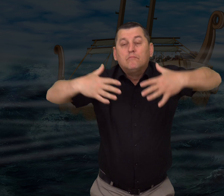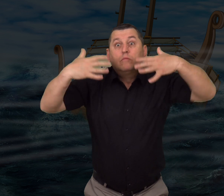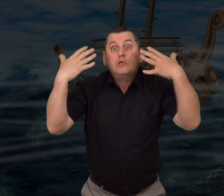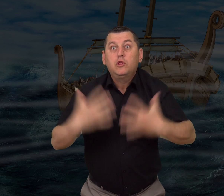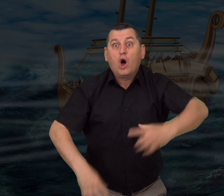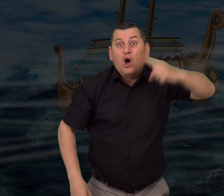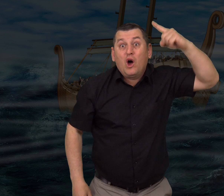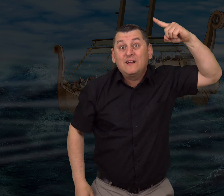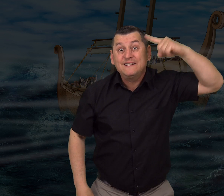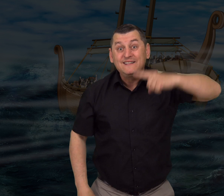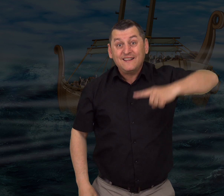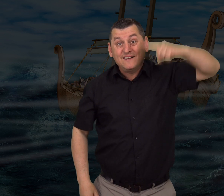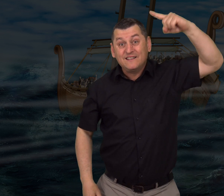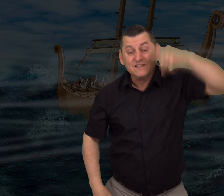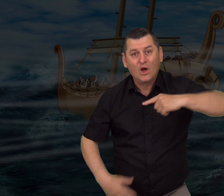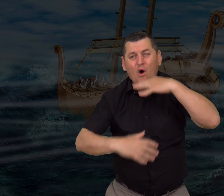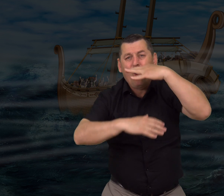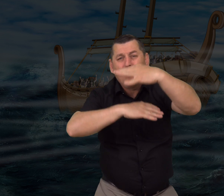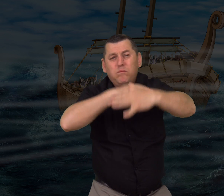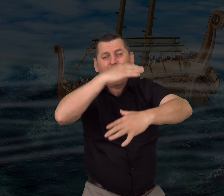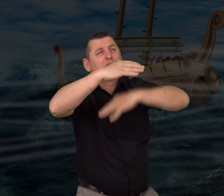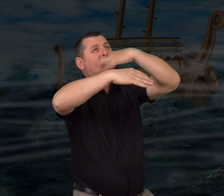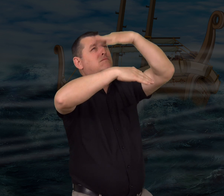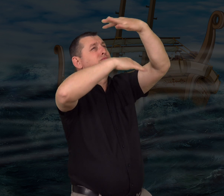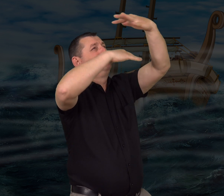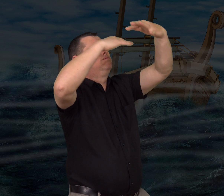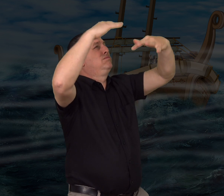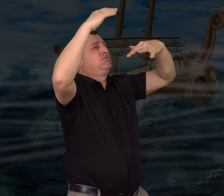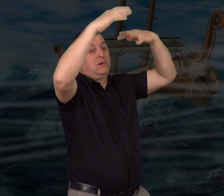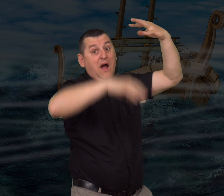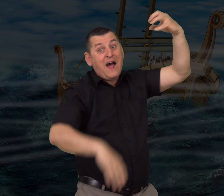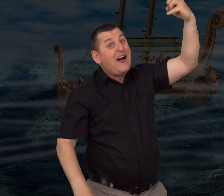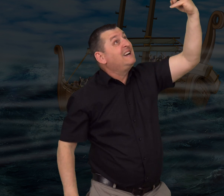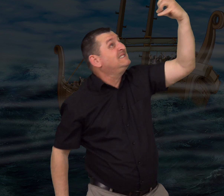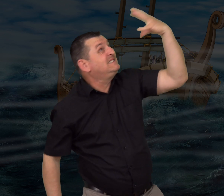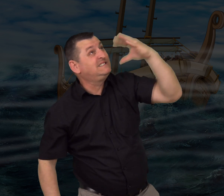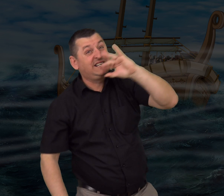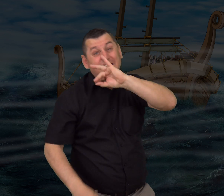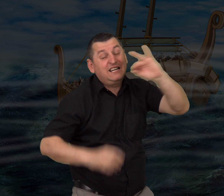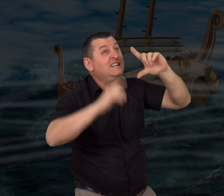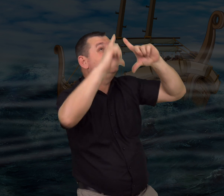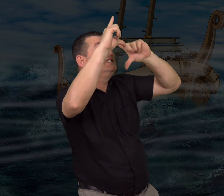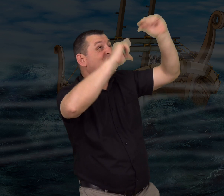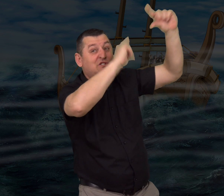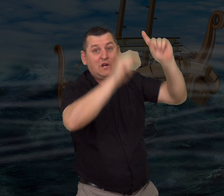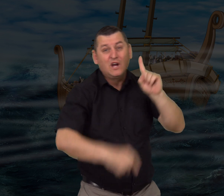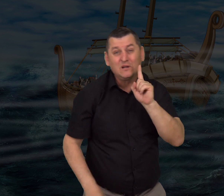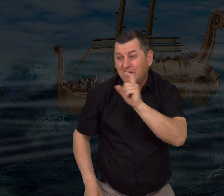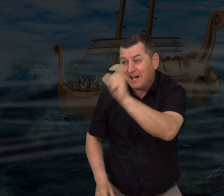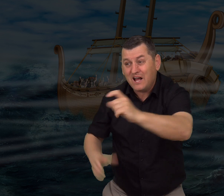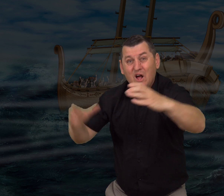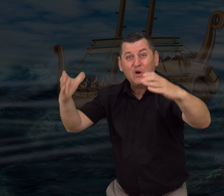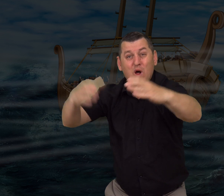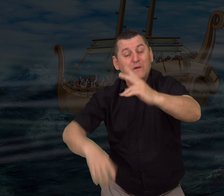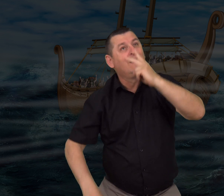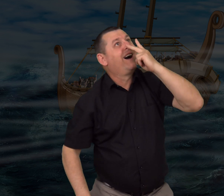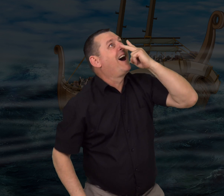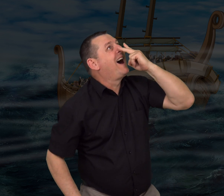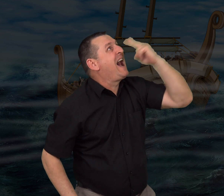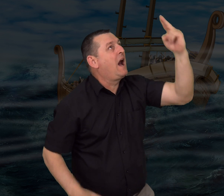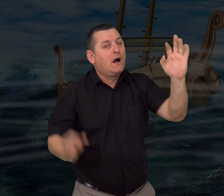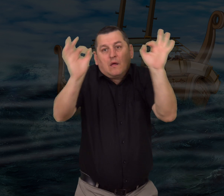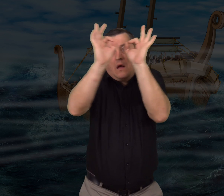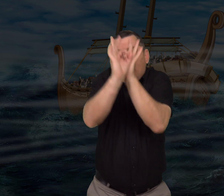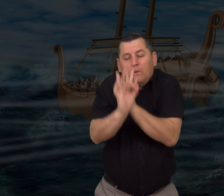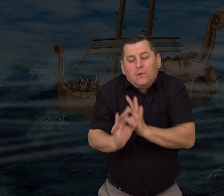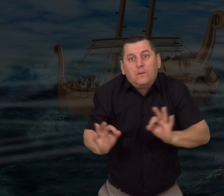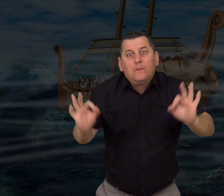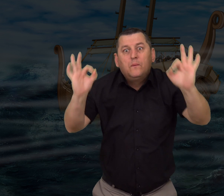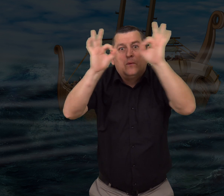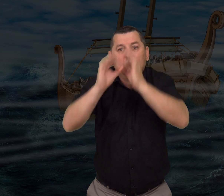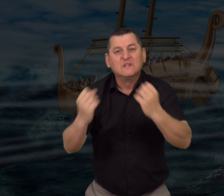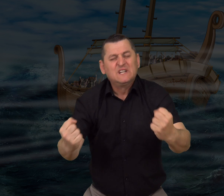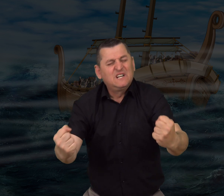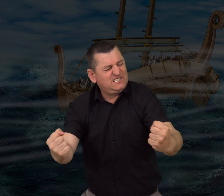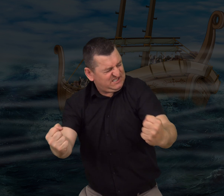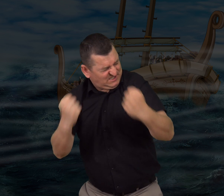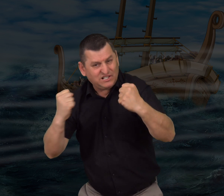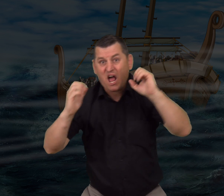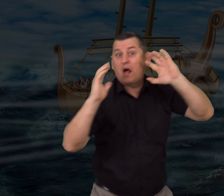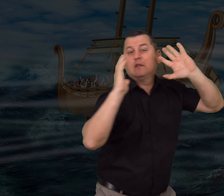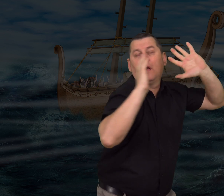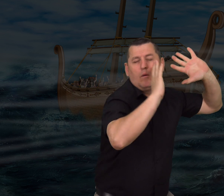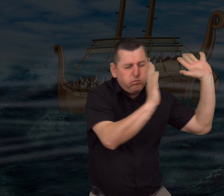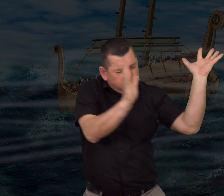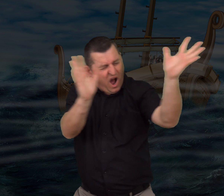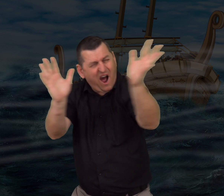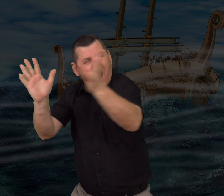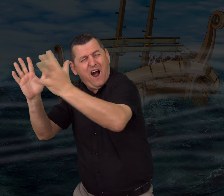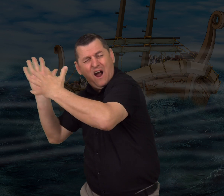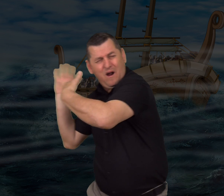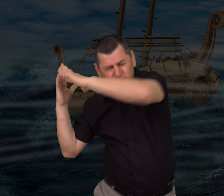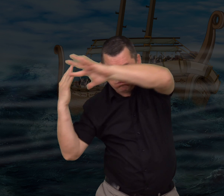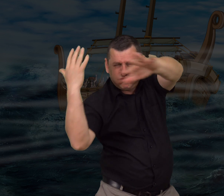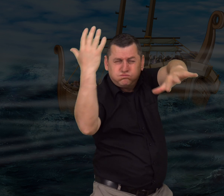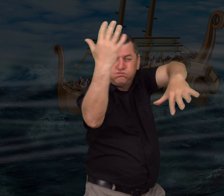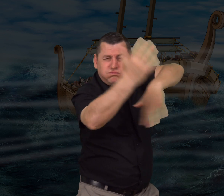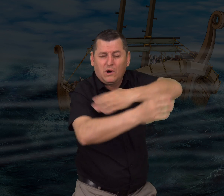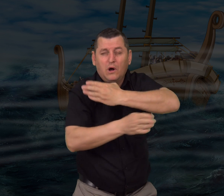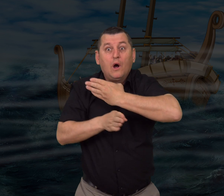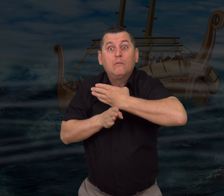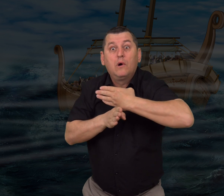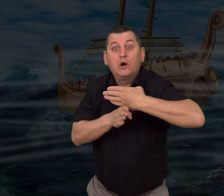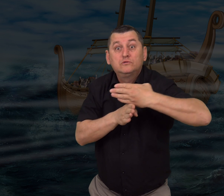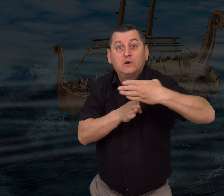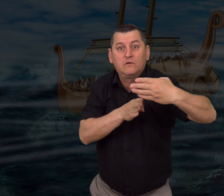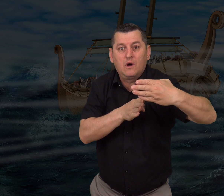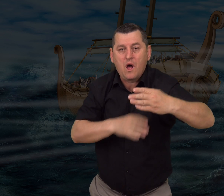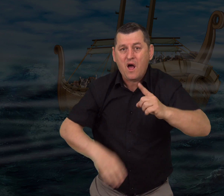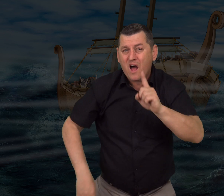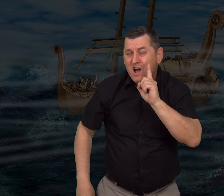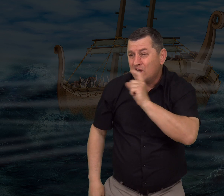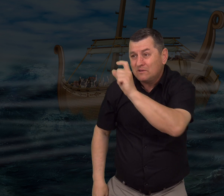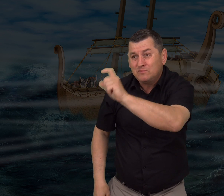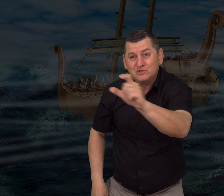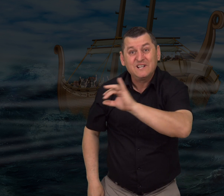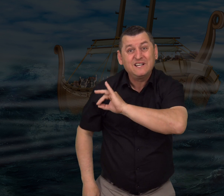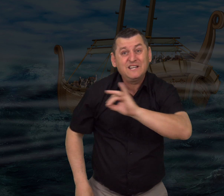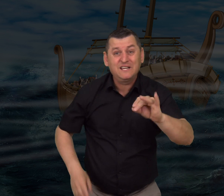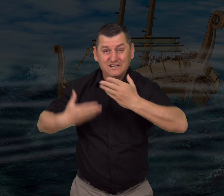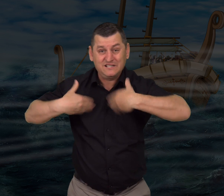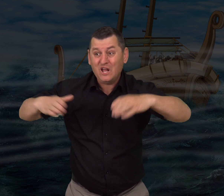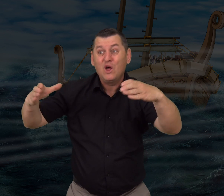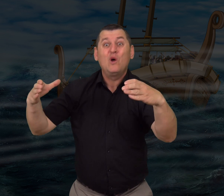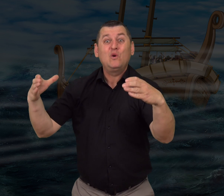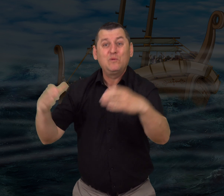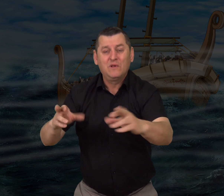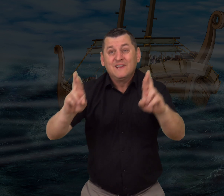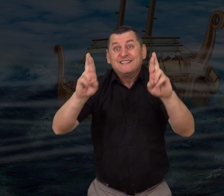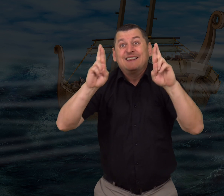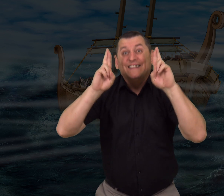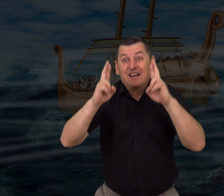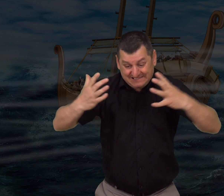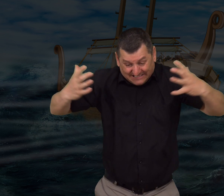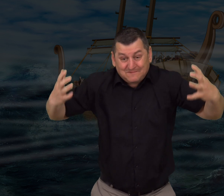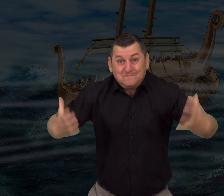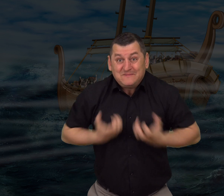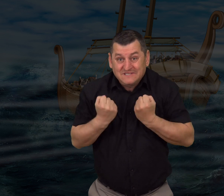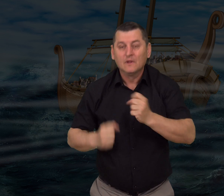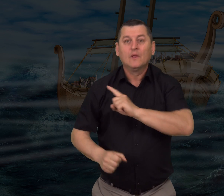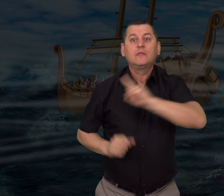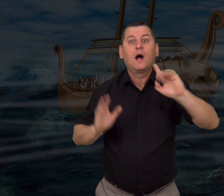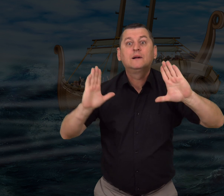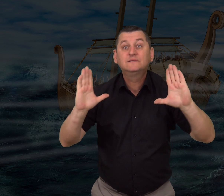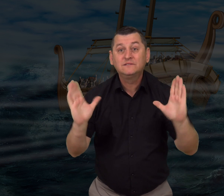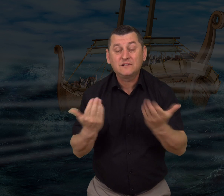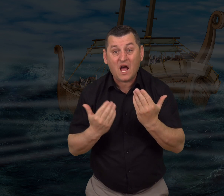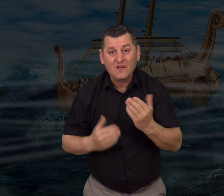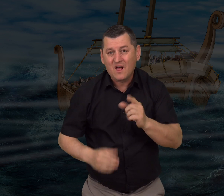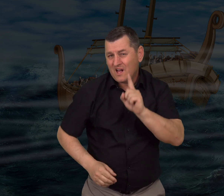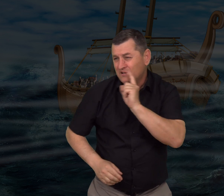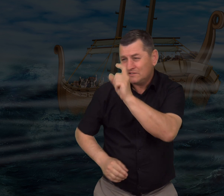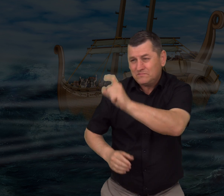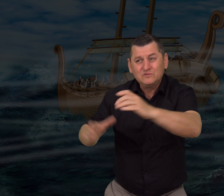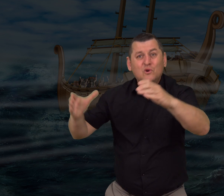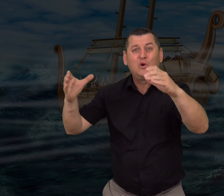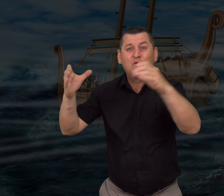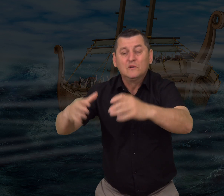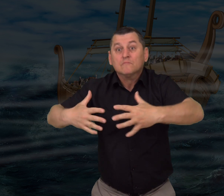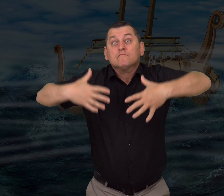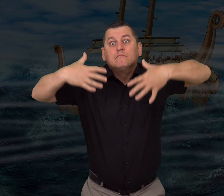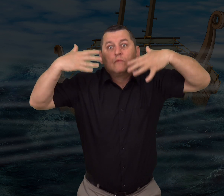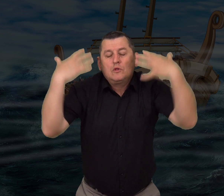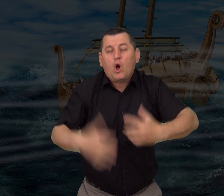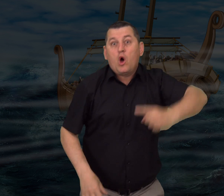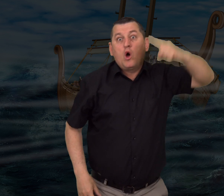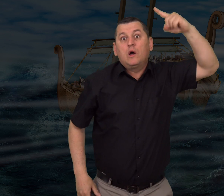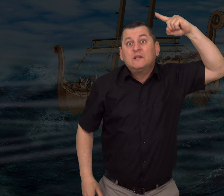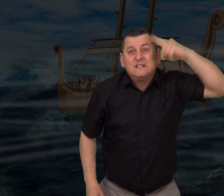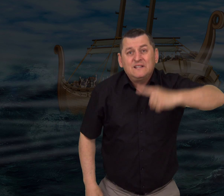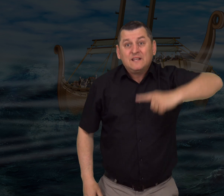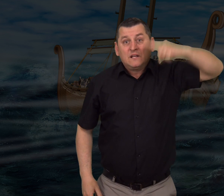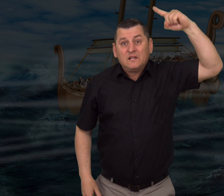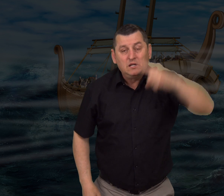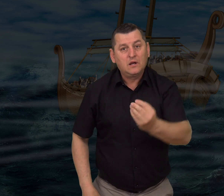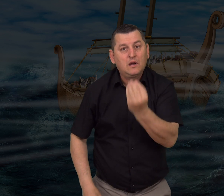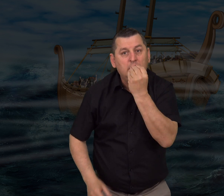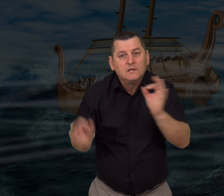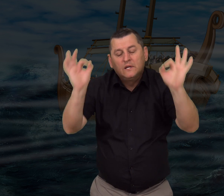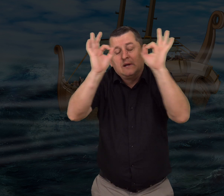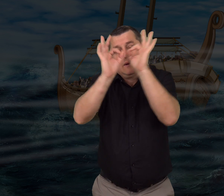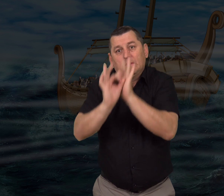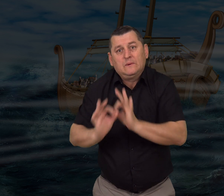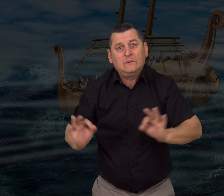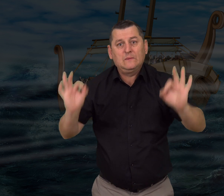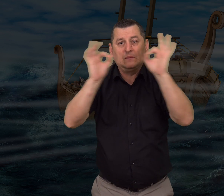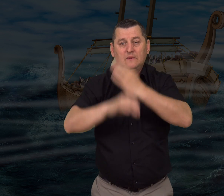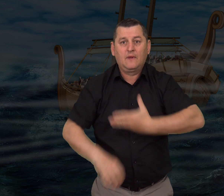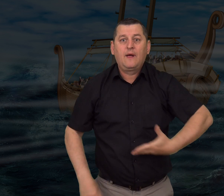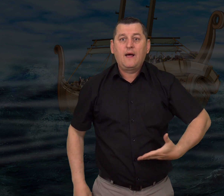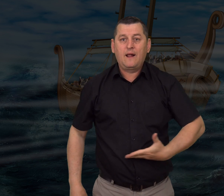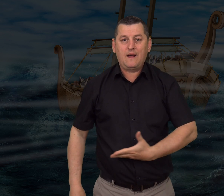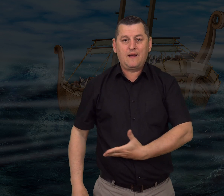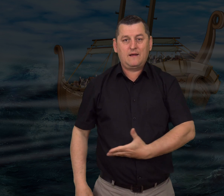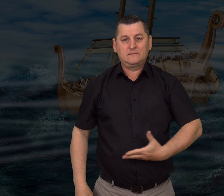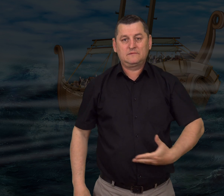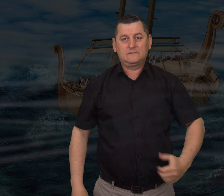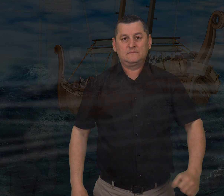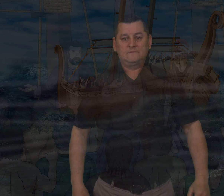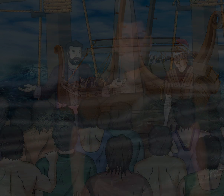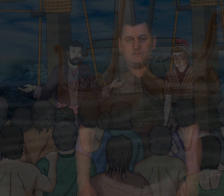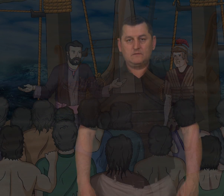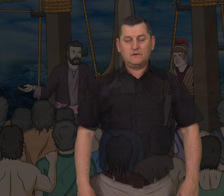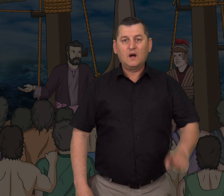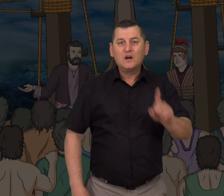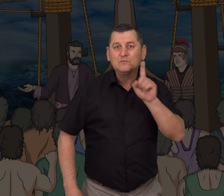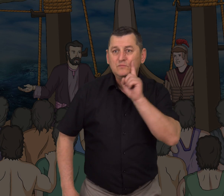When neither sun nor stars appeared for many days and the great storm continued to batter us, we abandoned all hope of being saved.